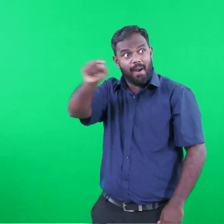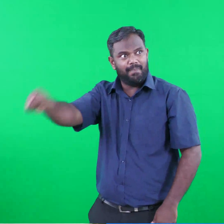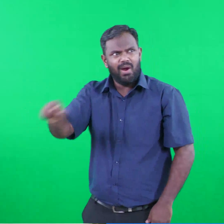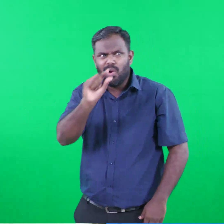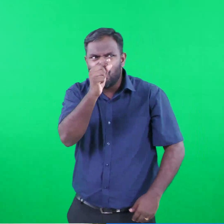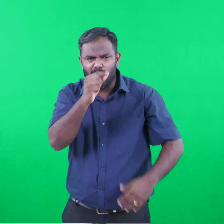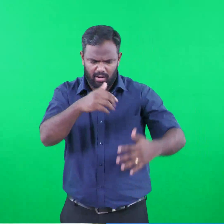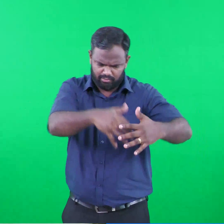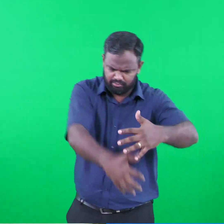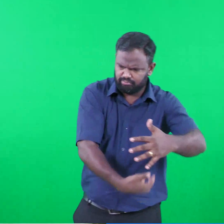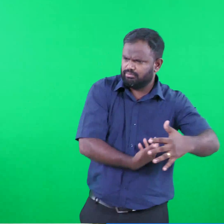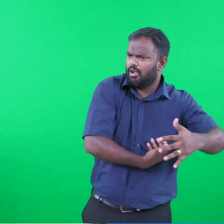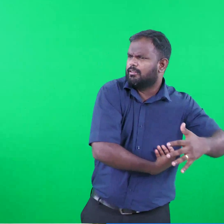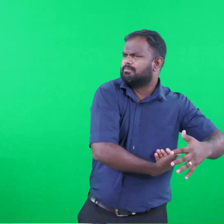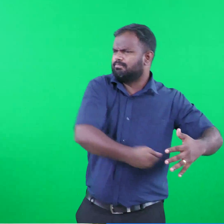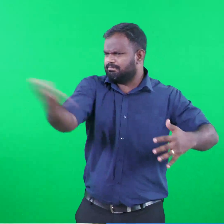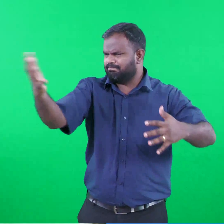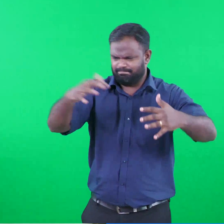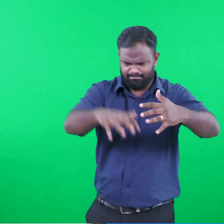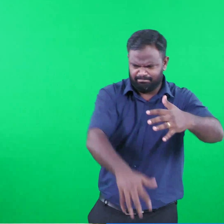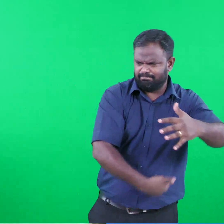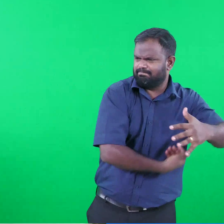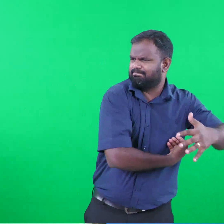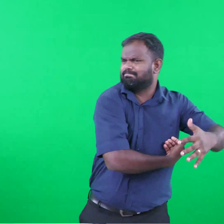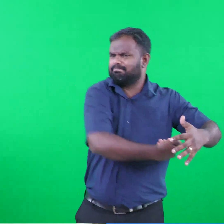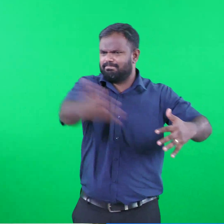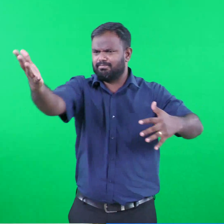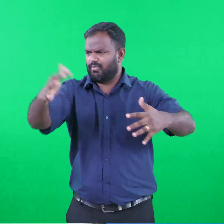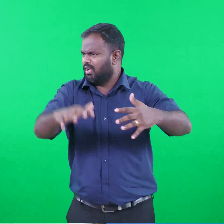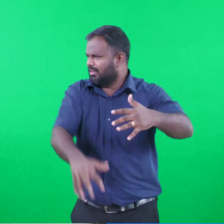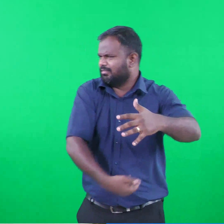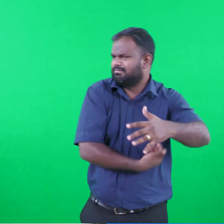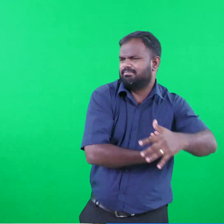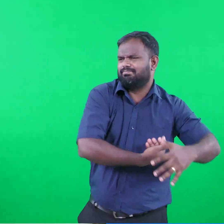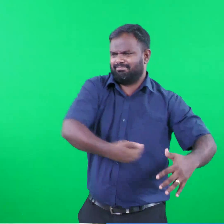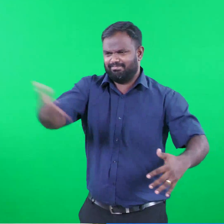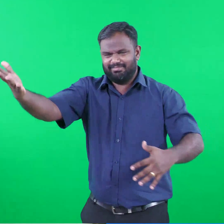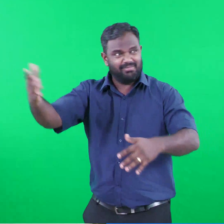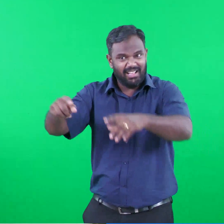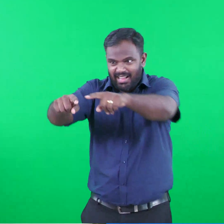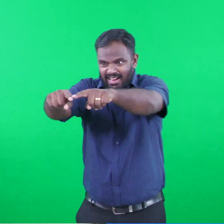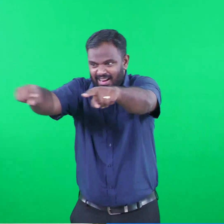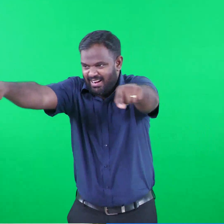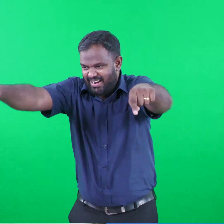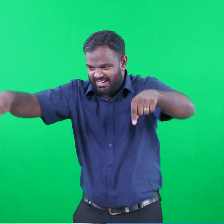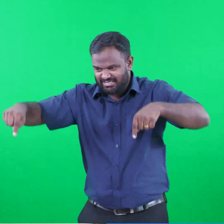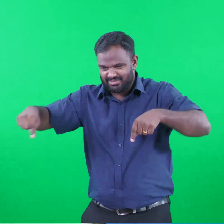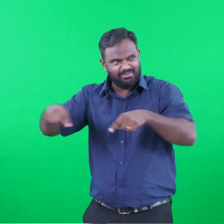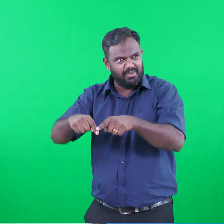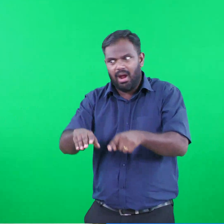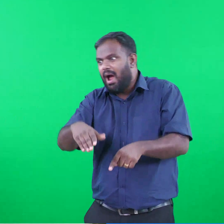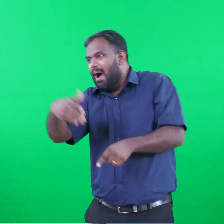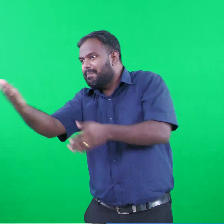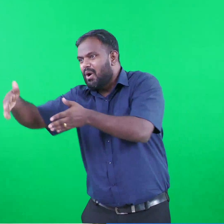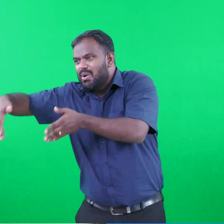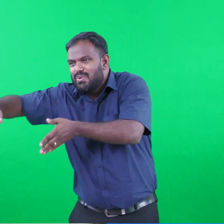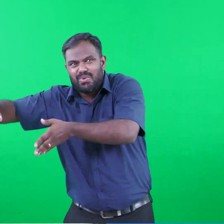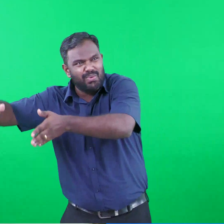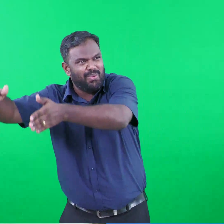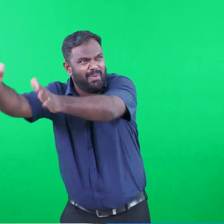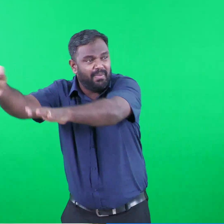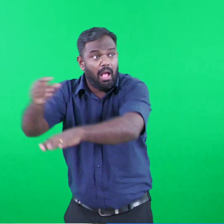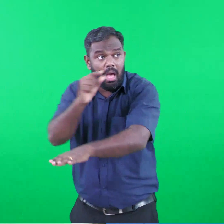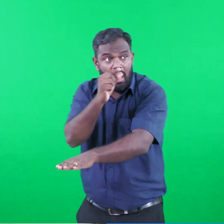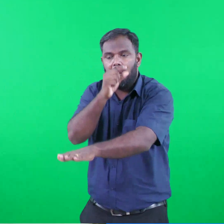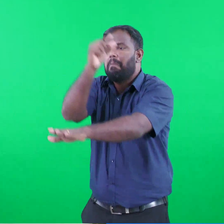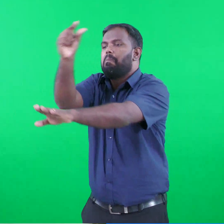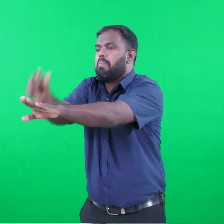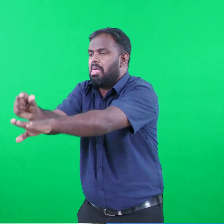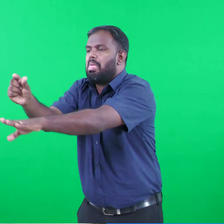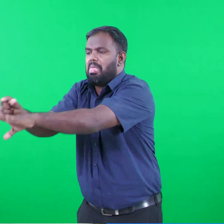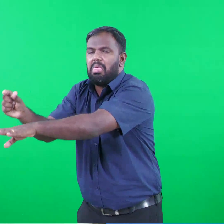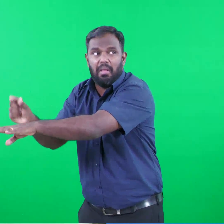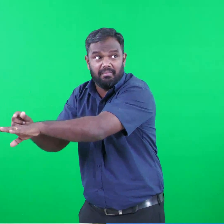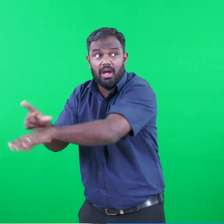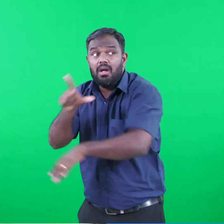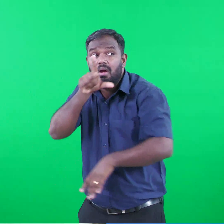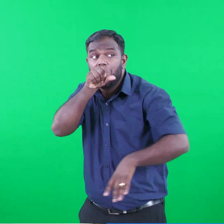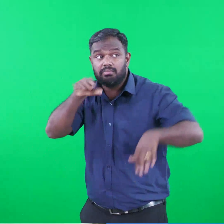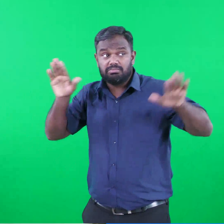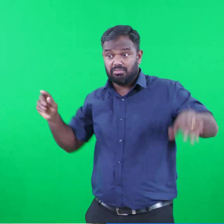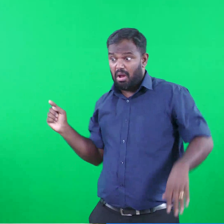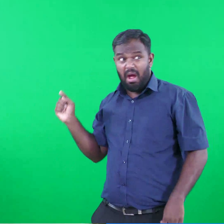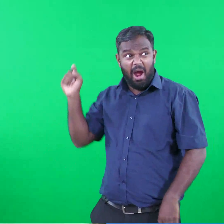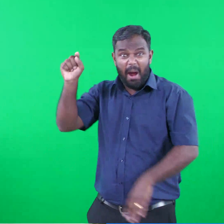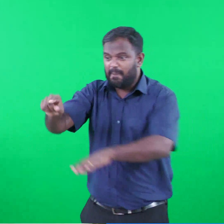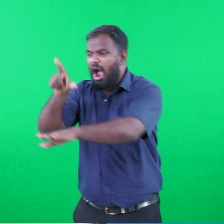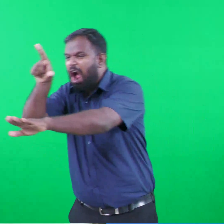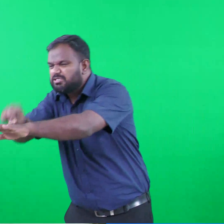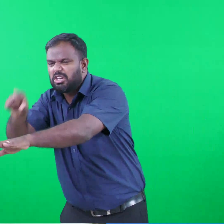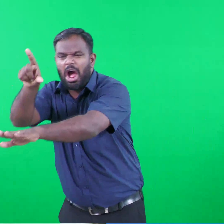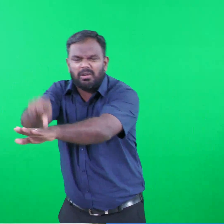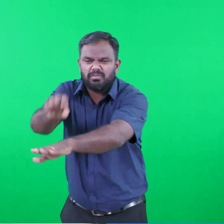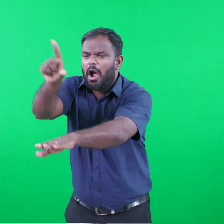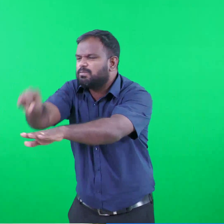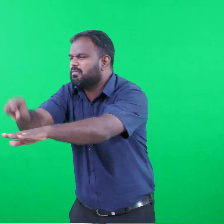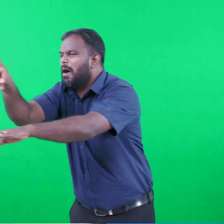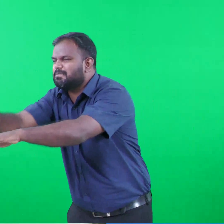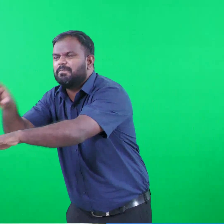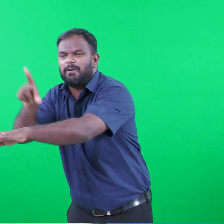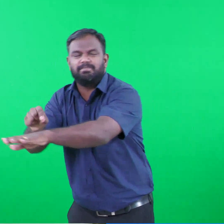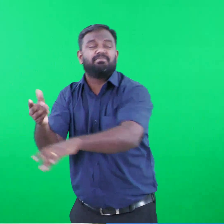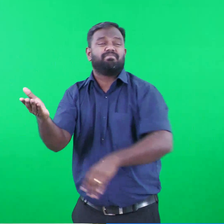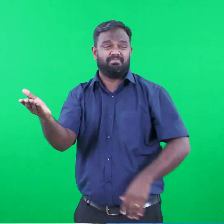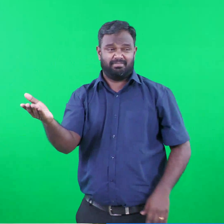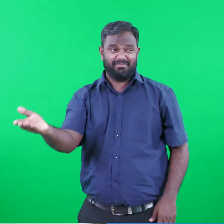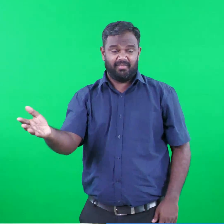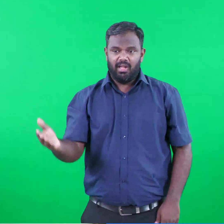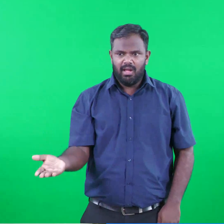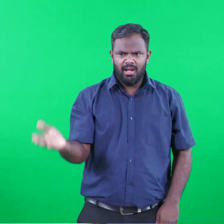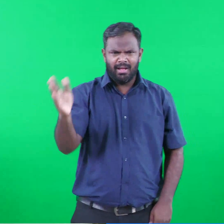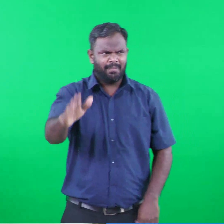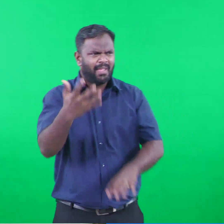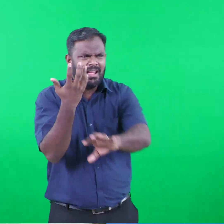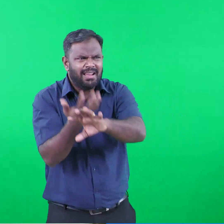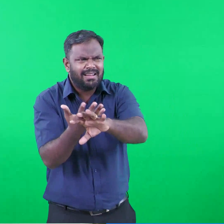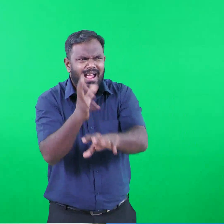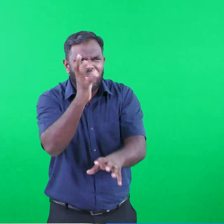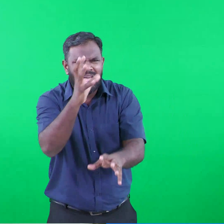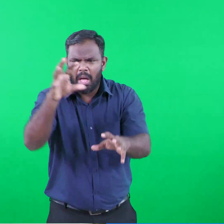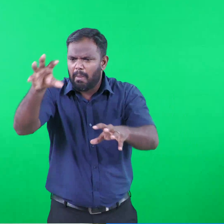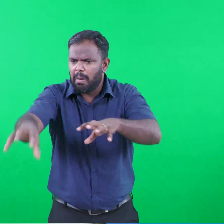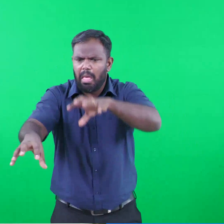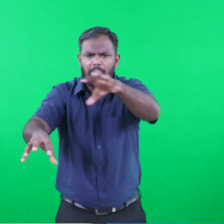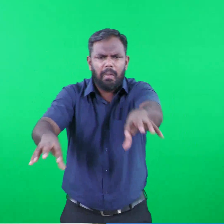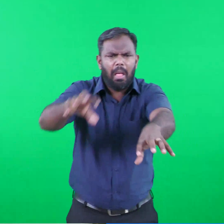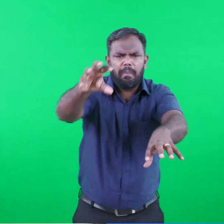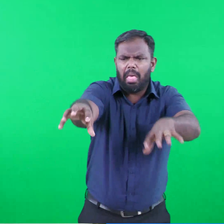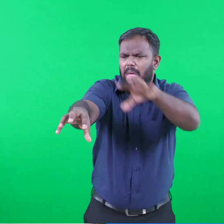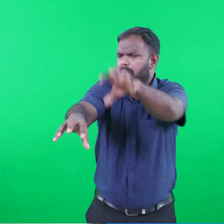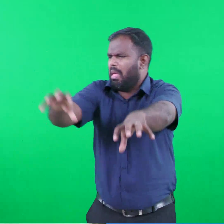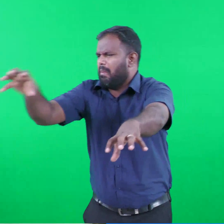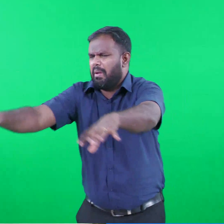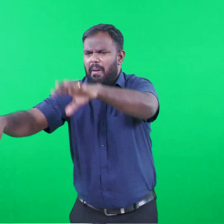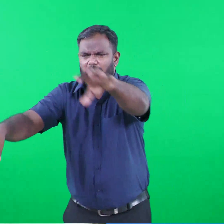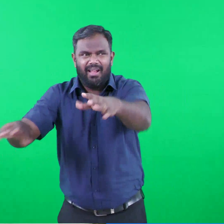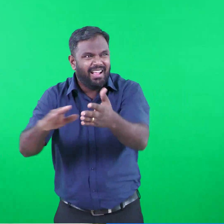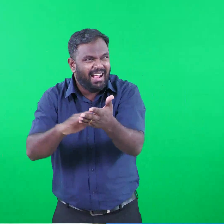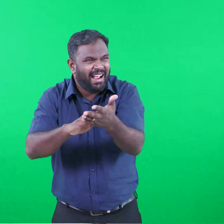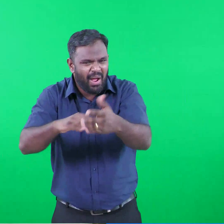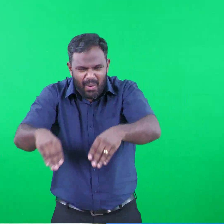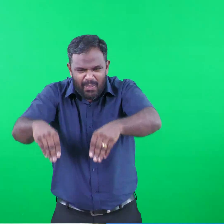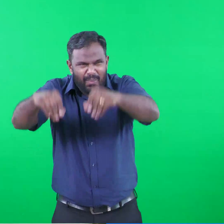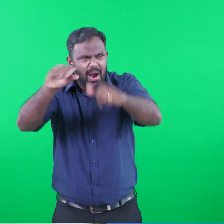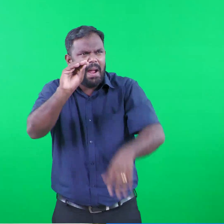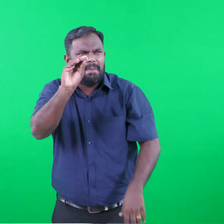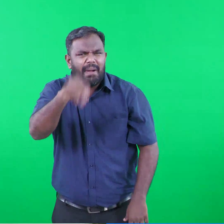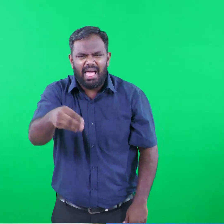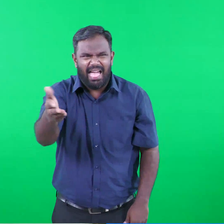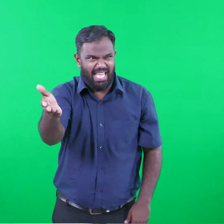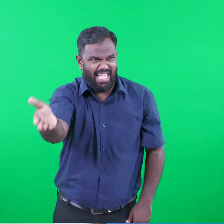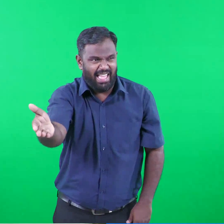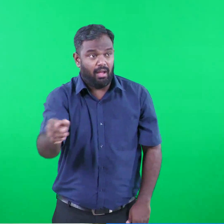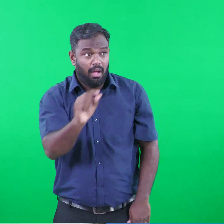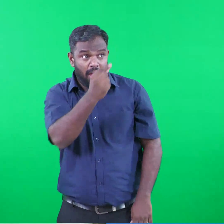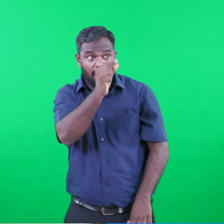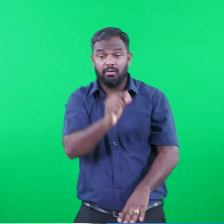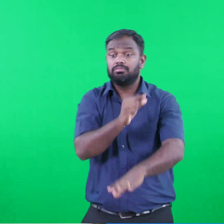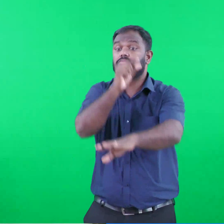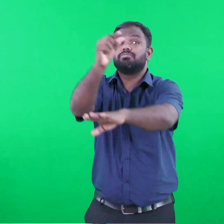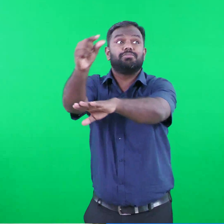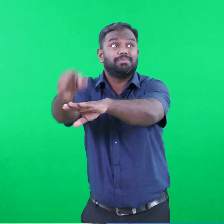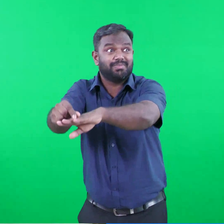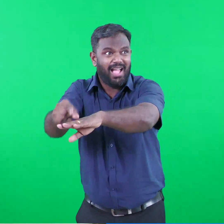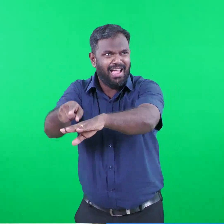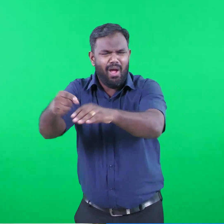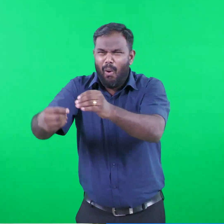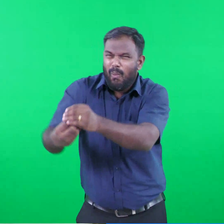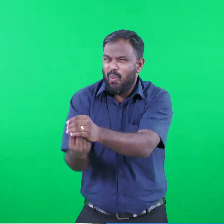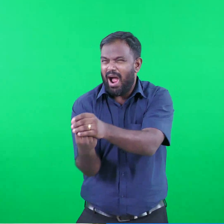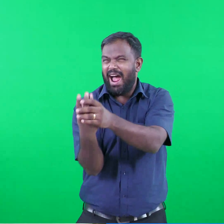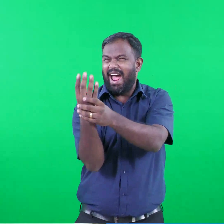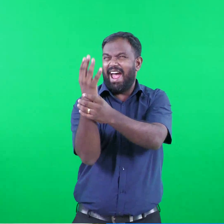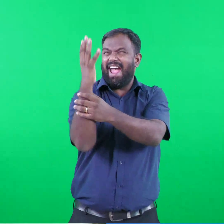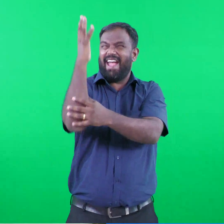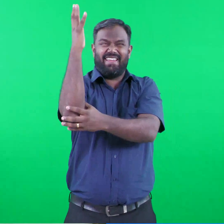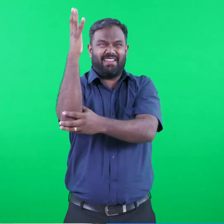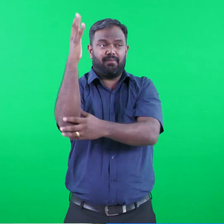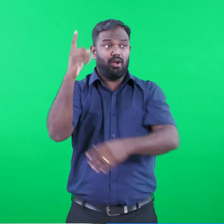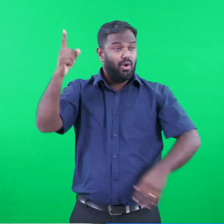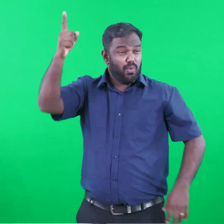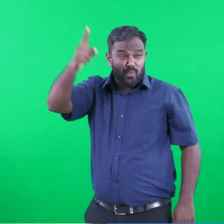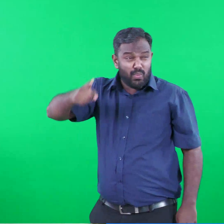Some fell on rocky ground, where it did not have much soil. It sprang up quickly because the soil was shallow.